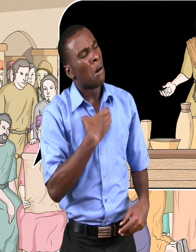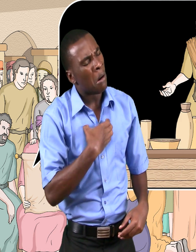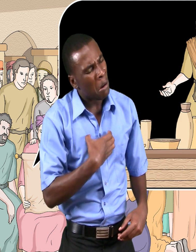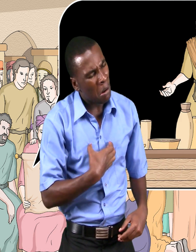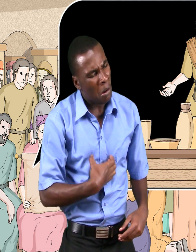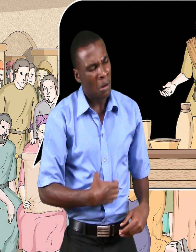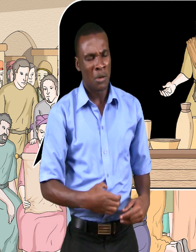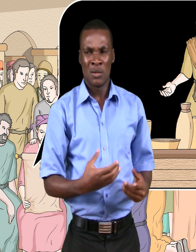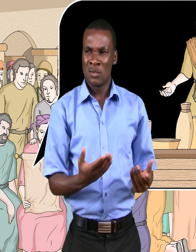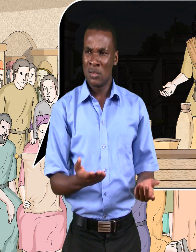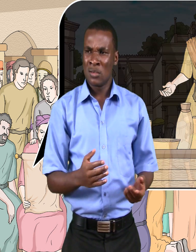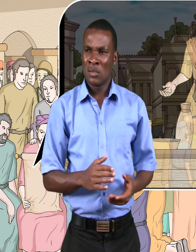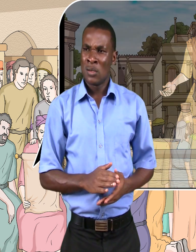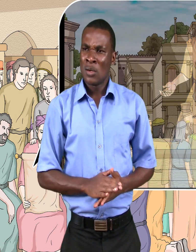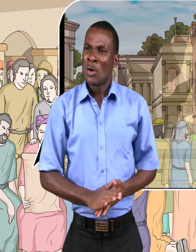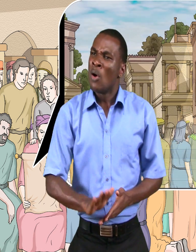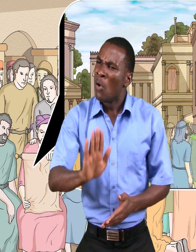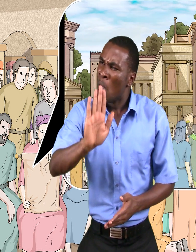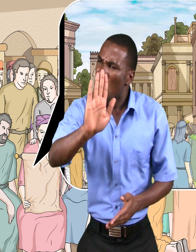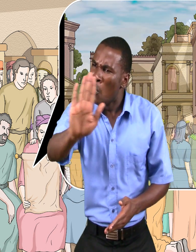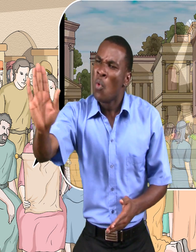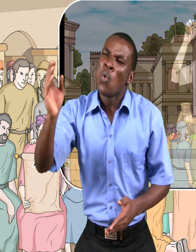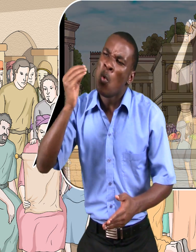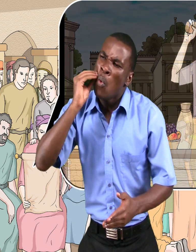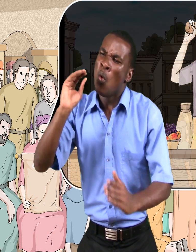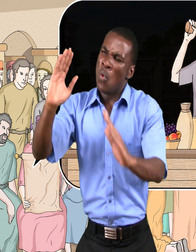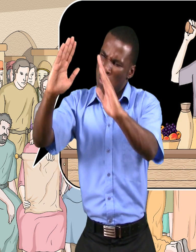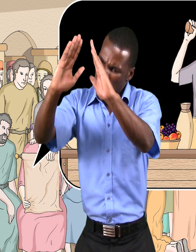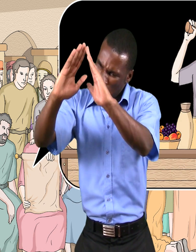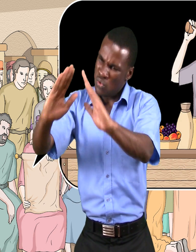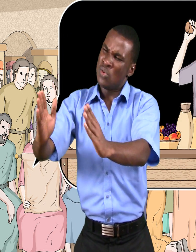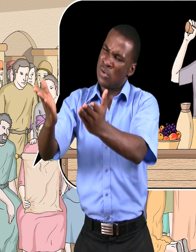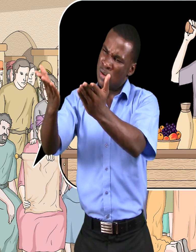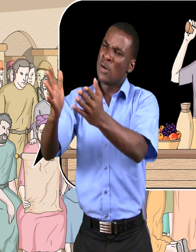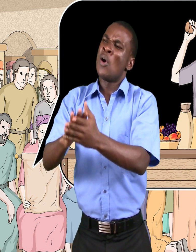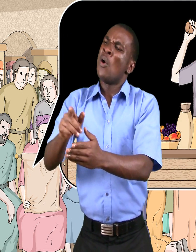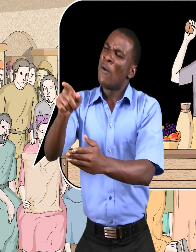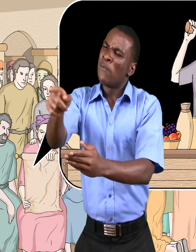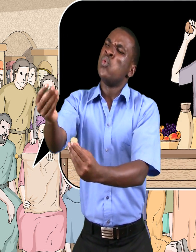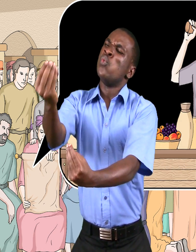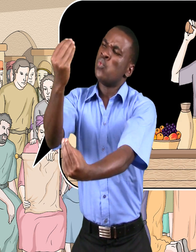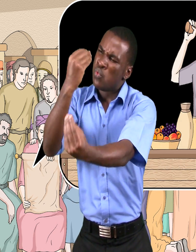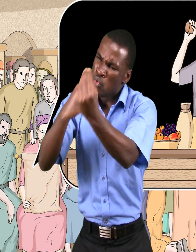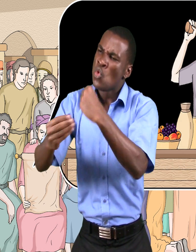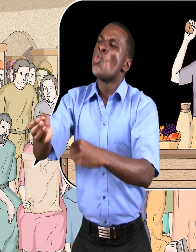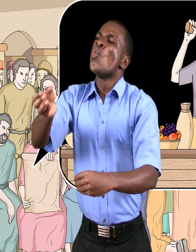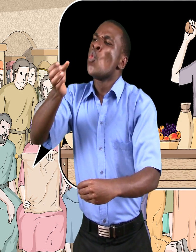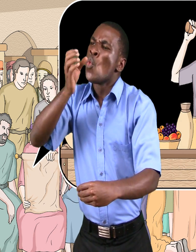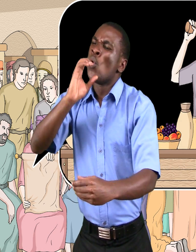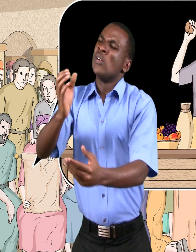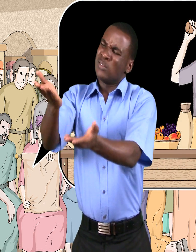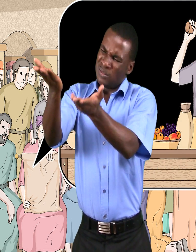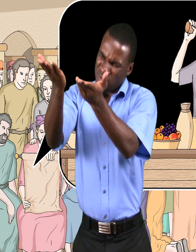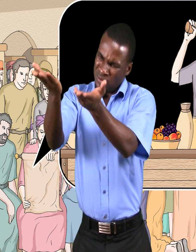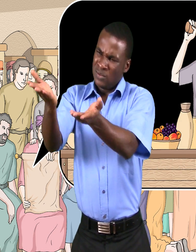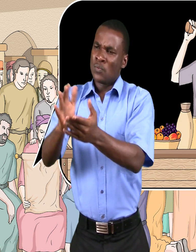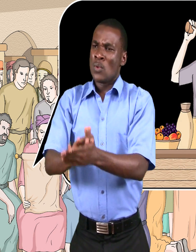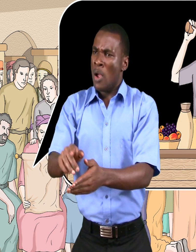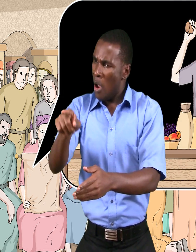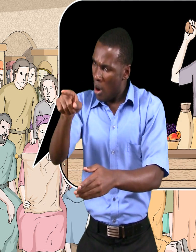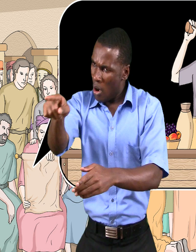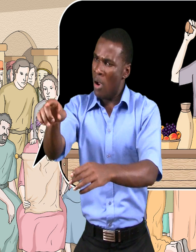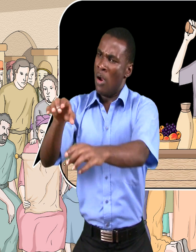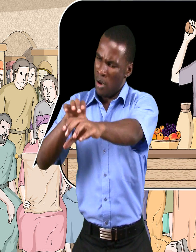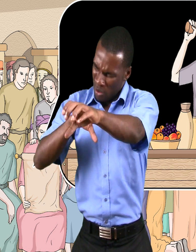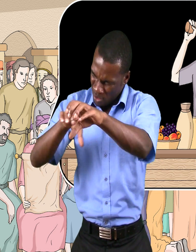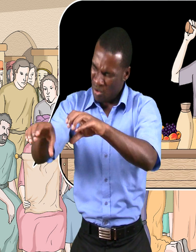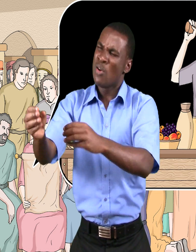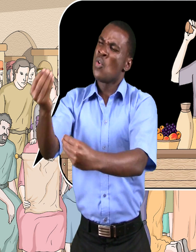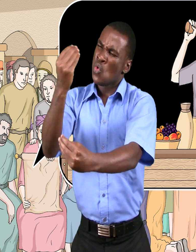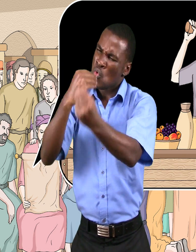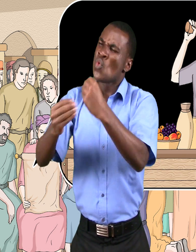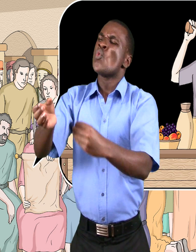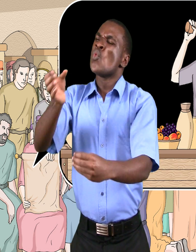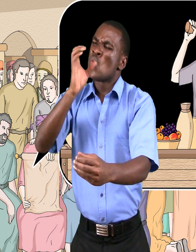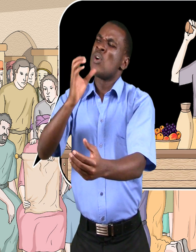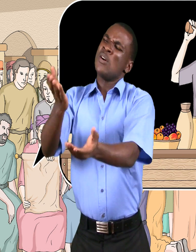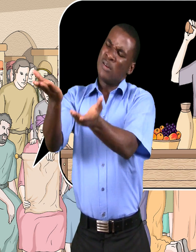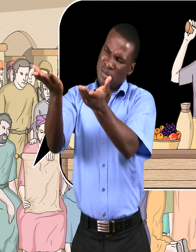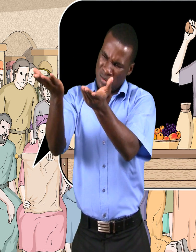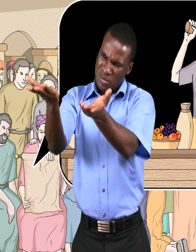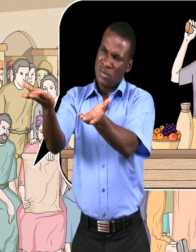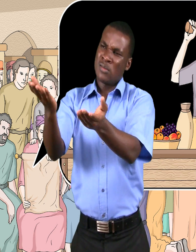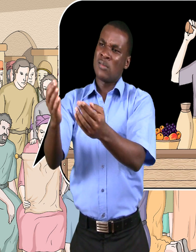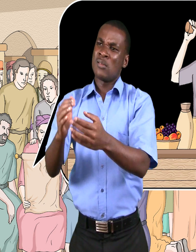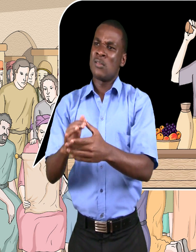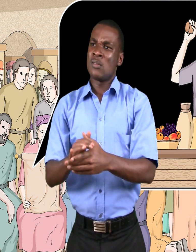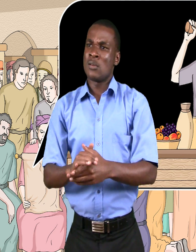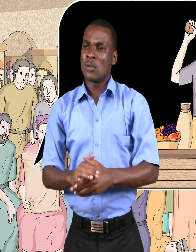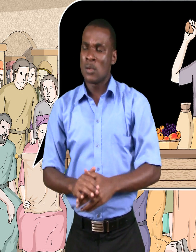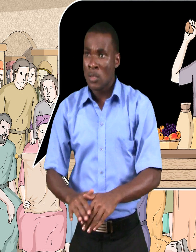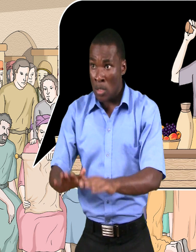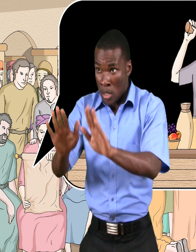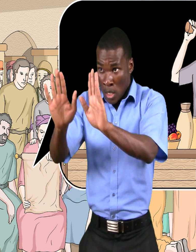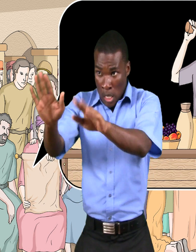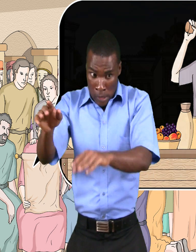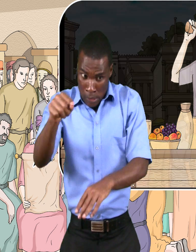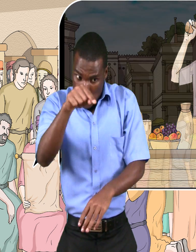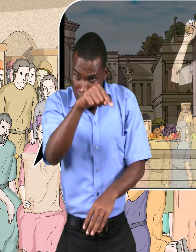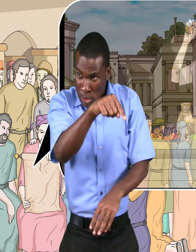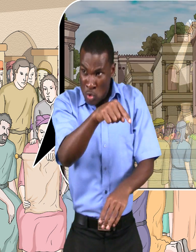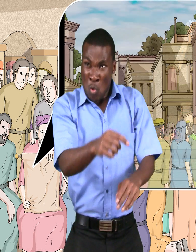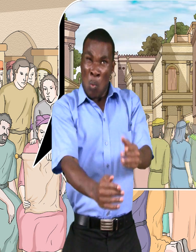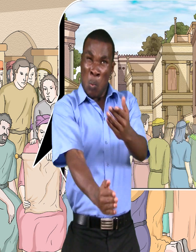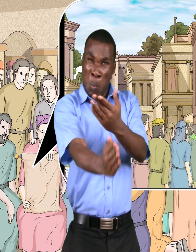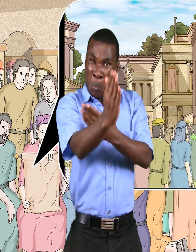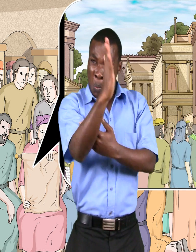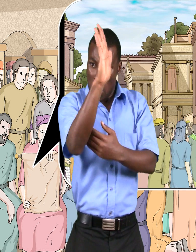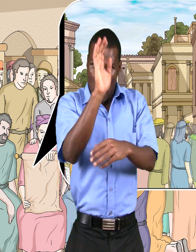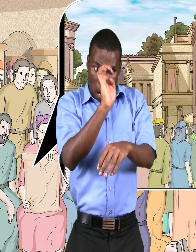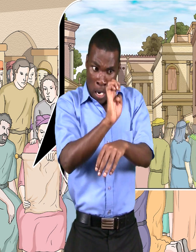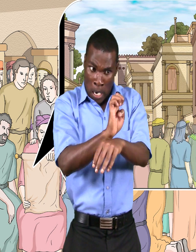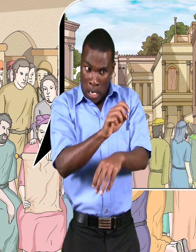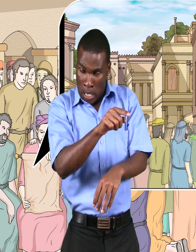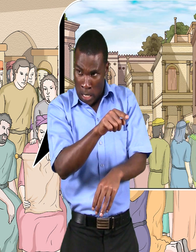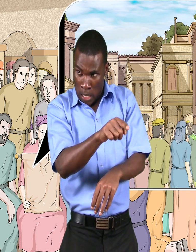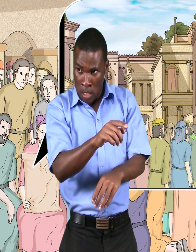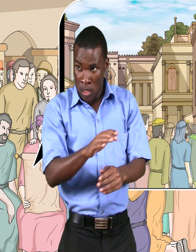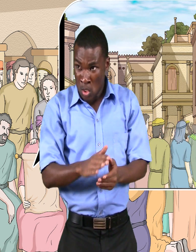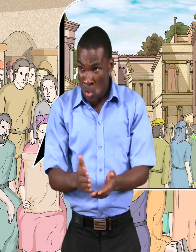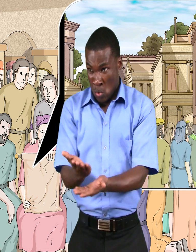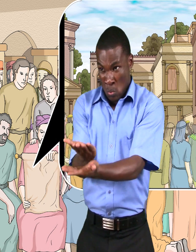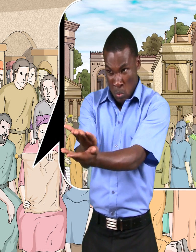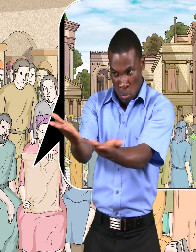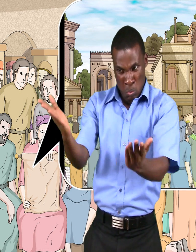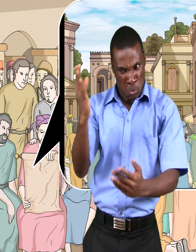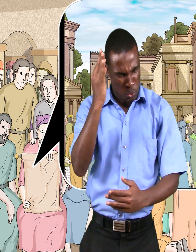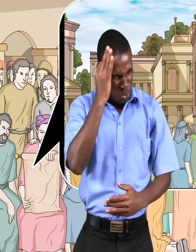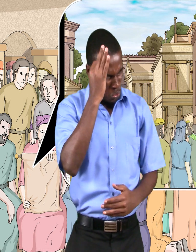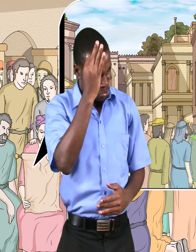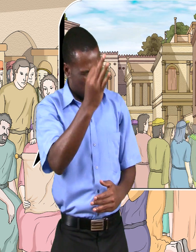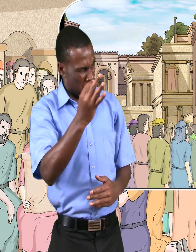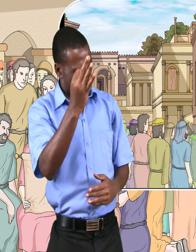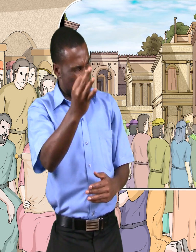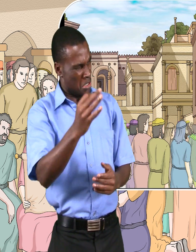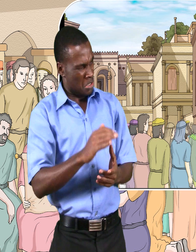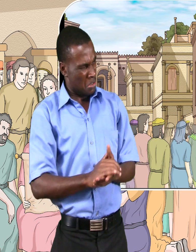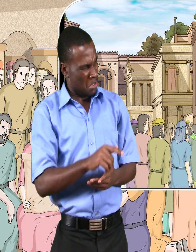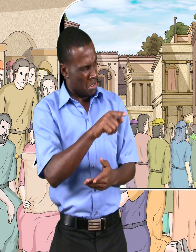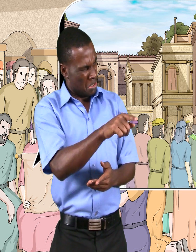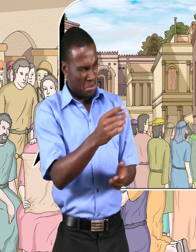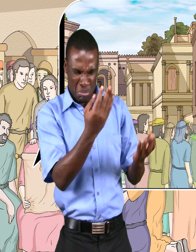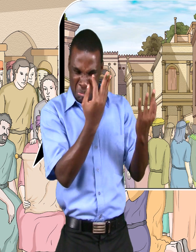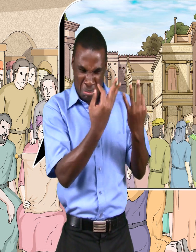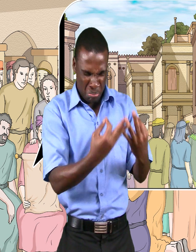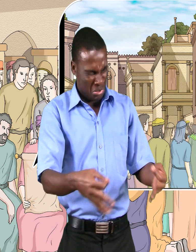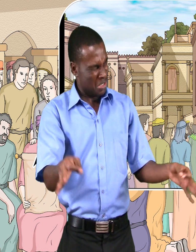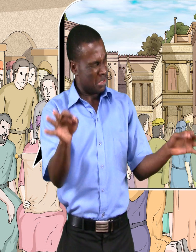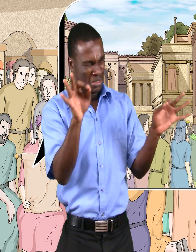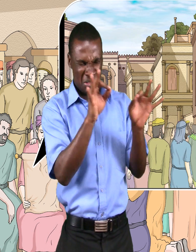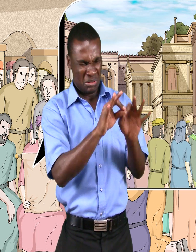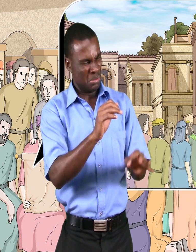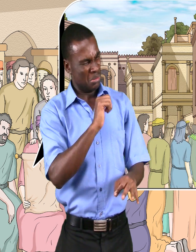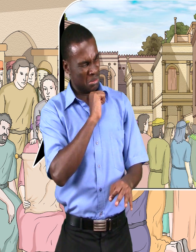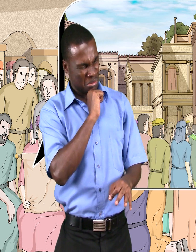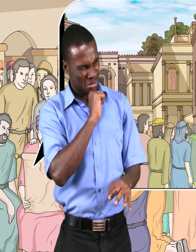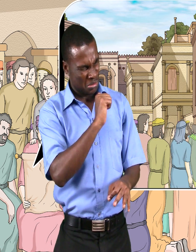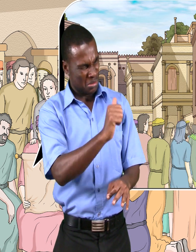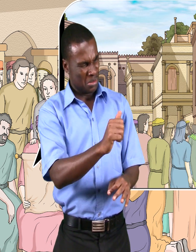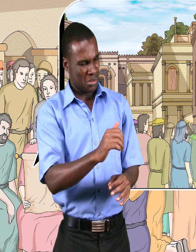Don’t you have your own homes in which to eat and drink?